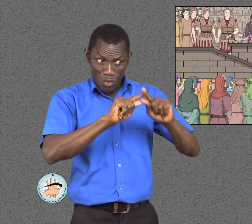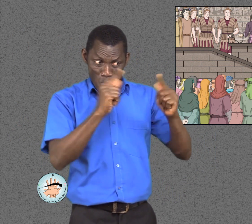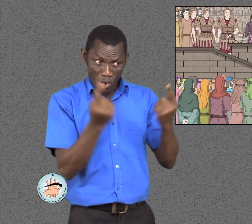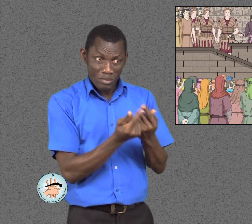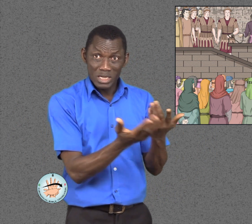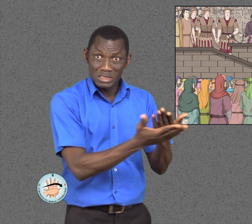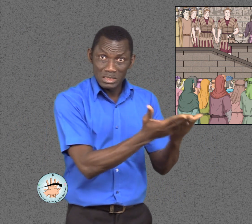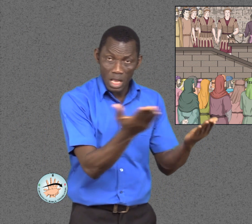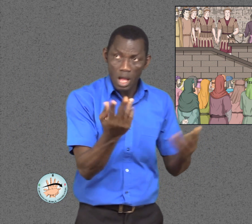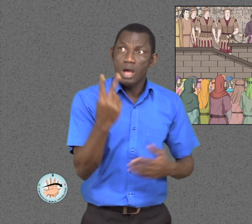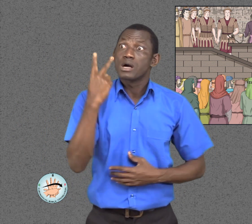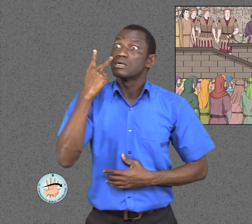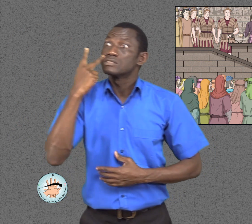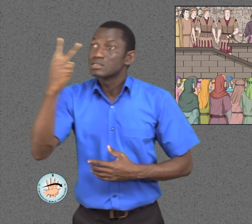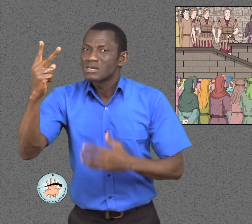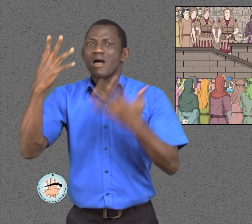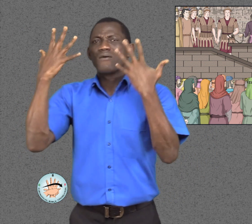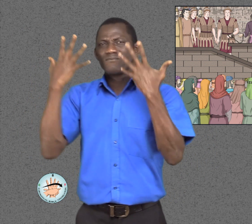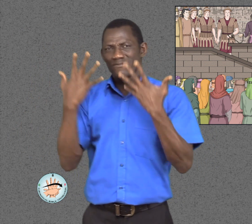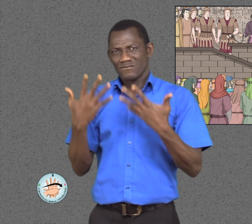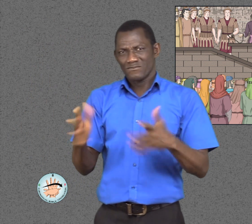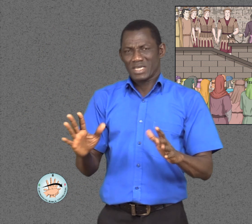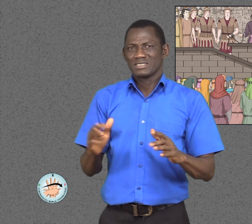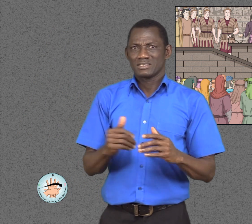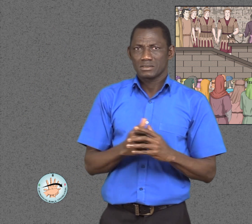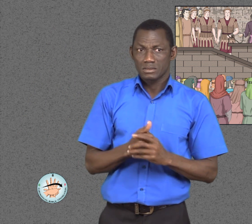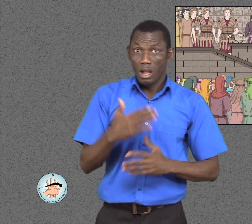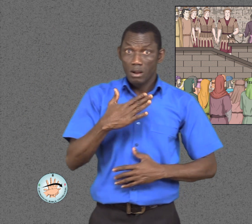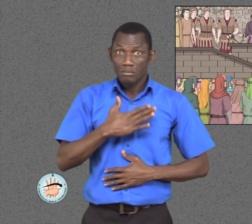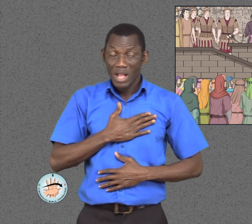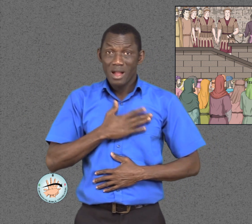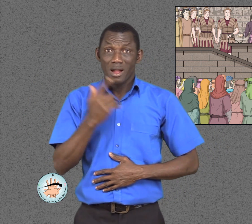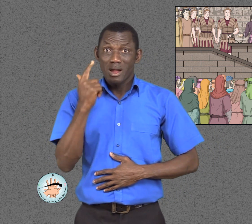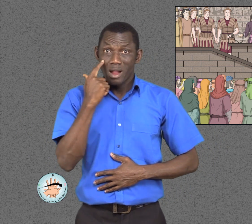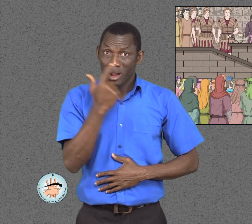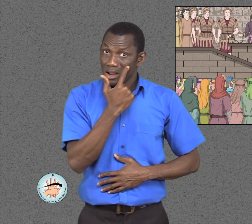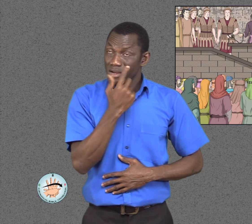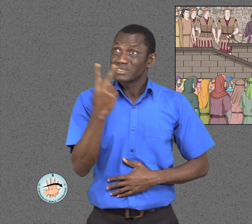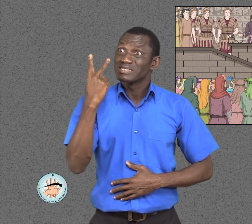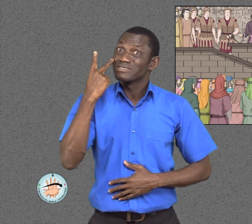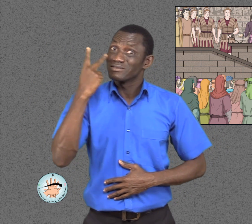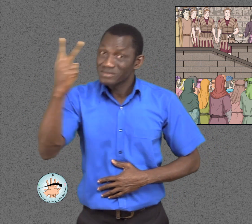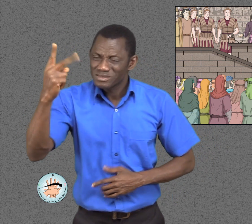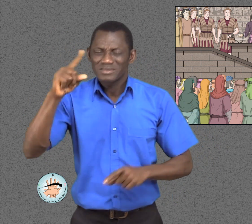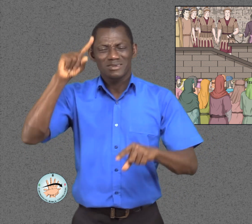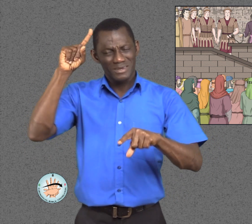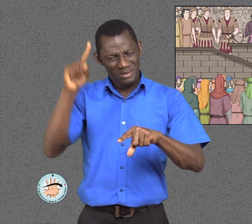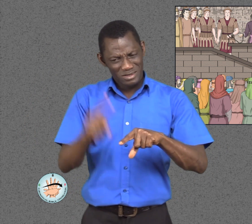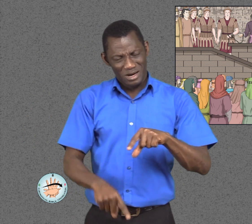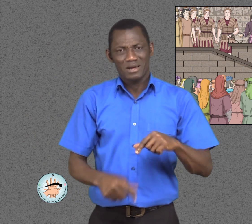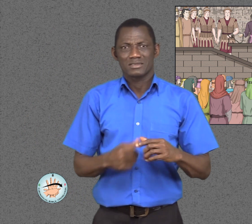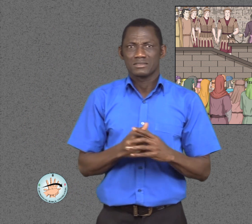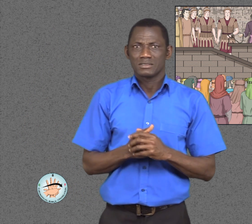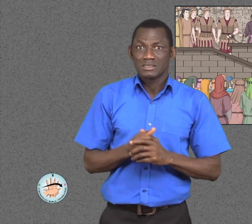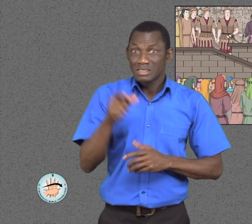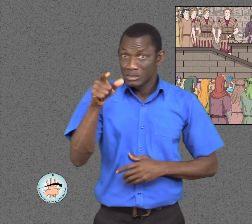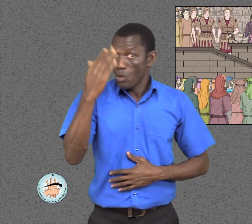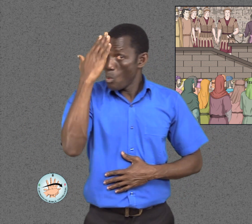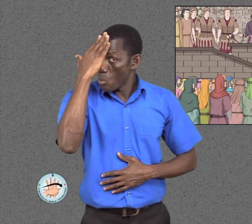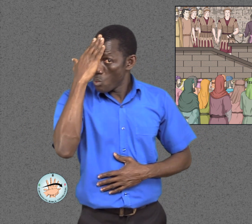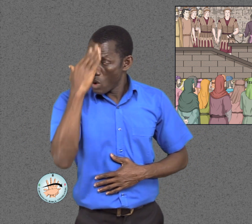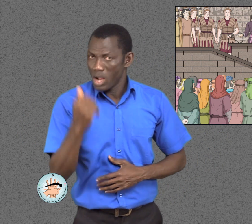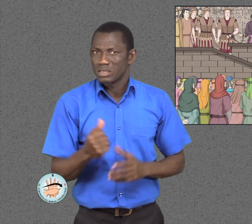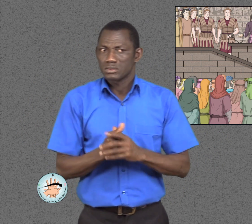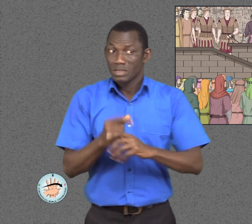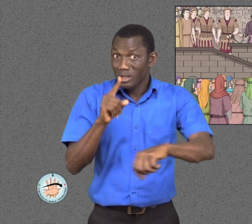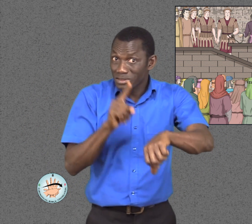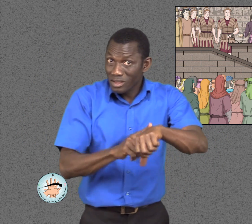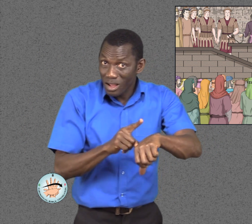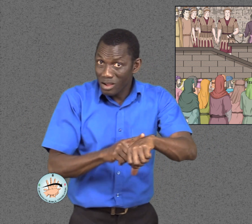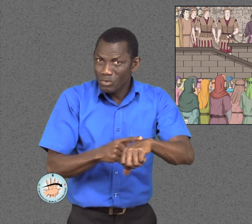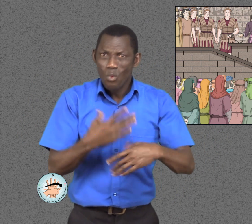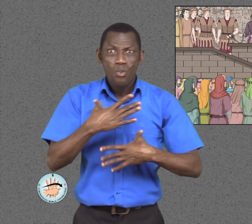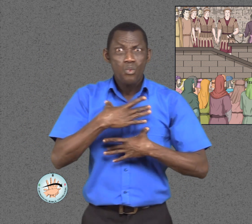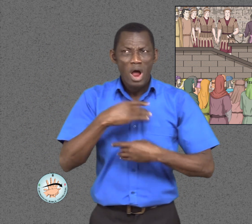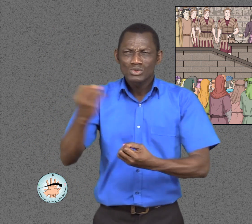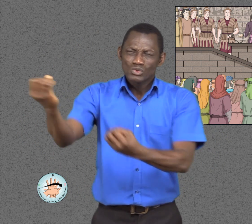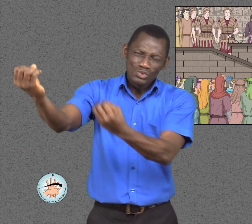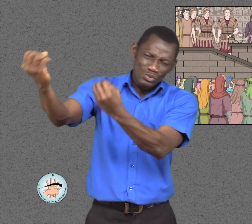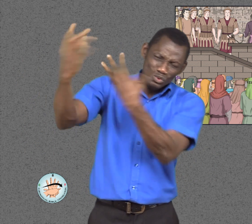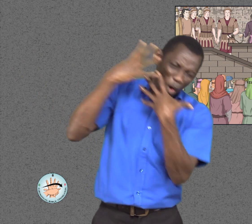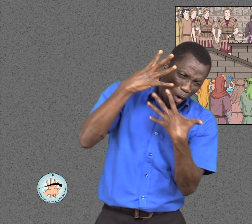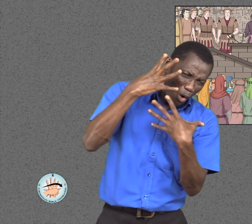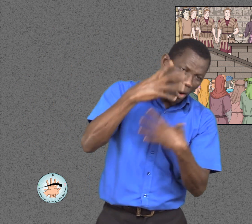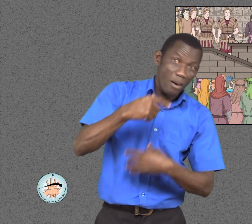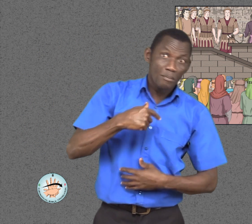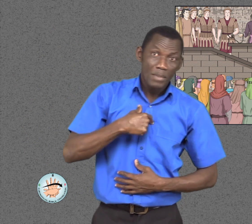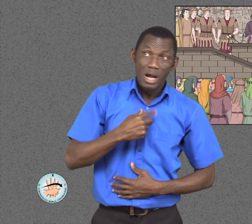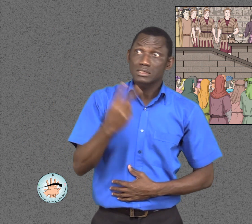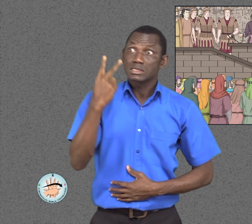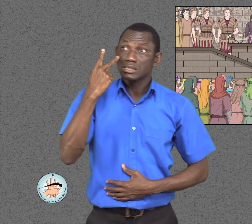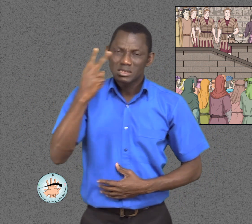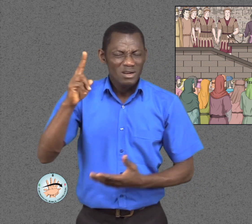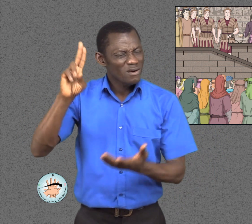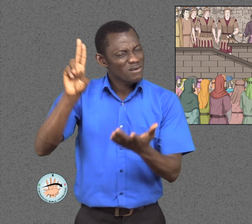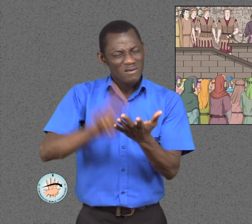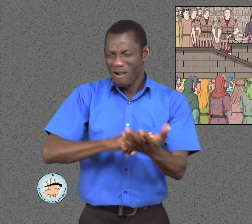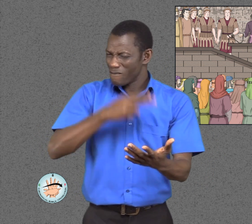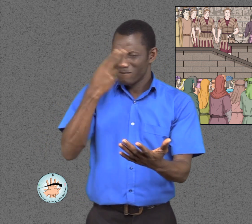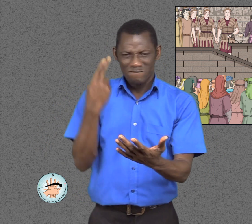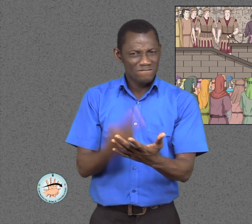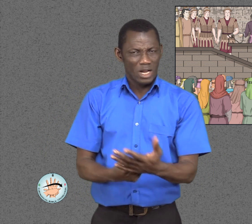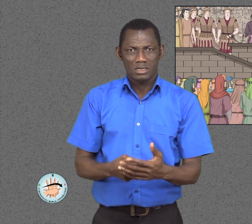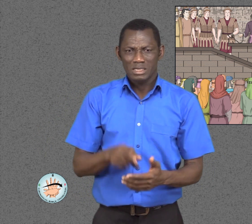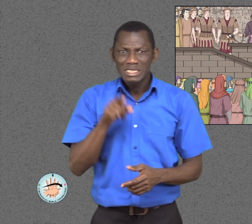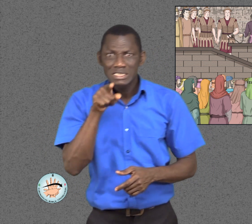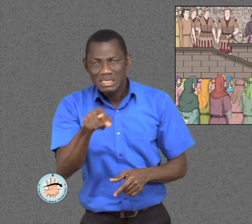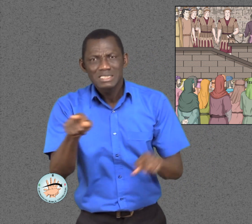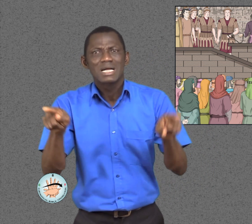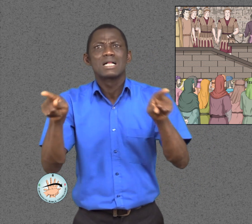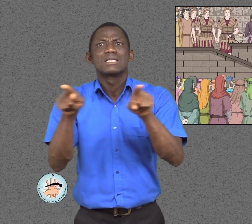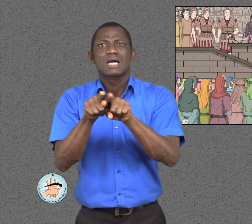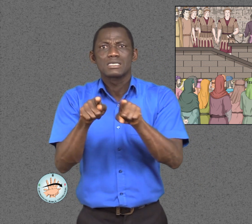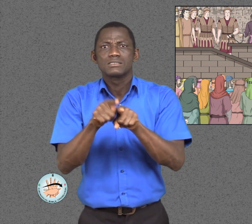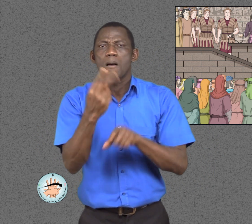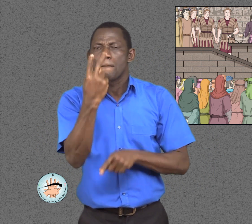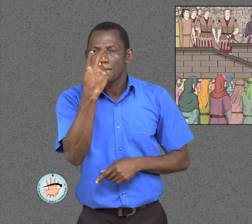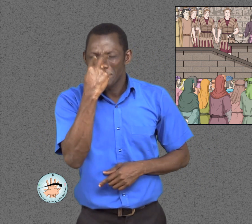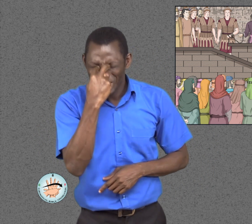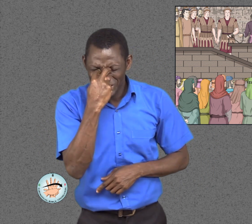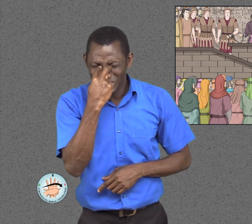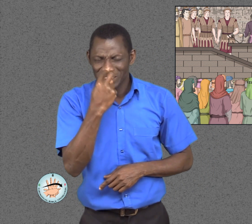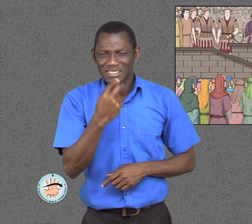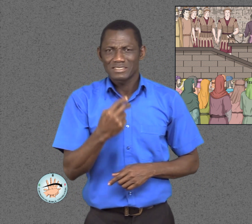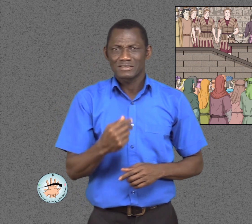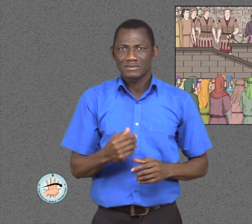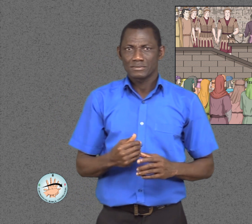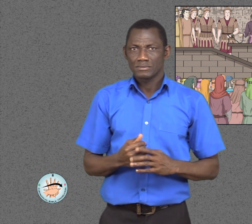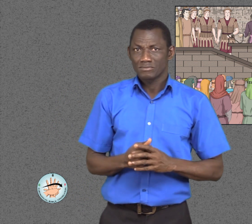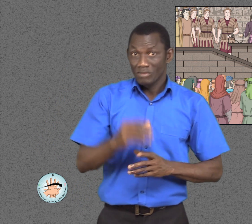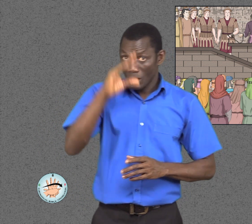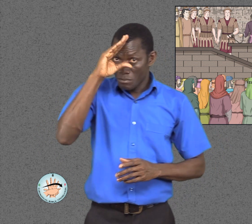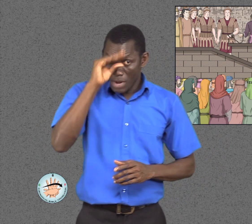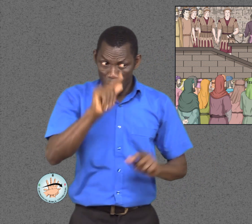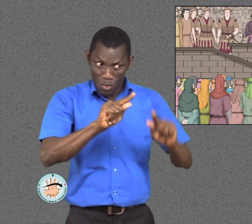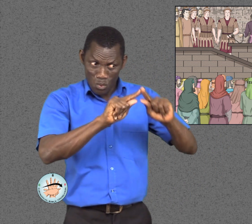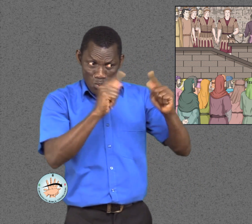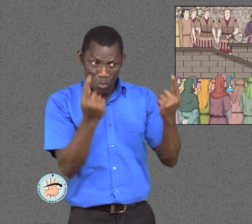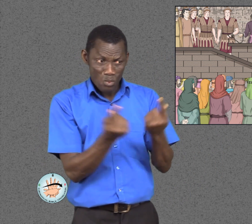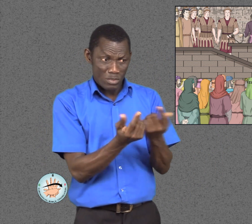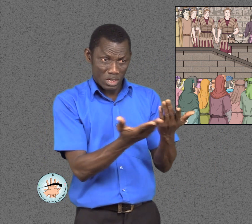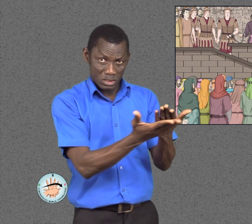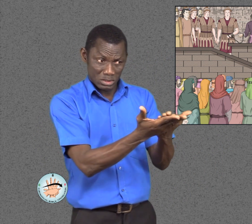‘There you will be told all that you have been appointed to do.’